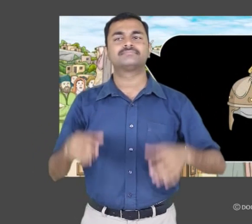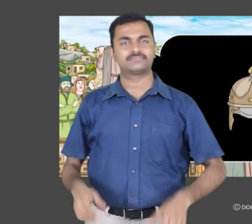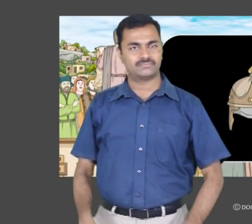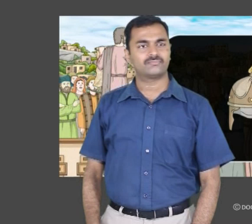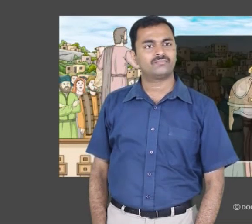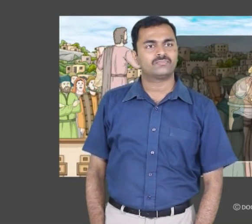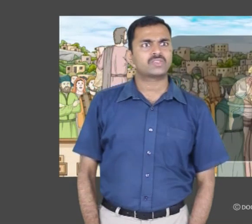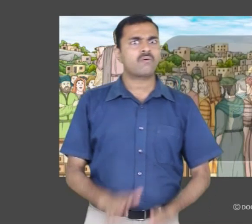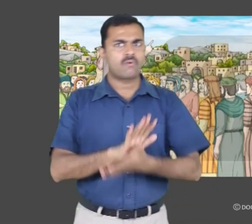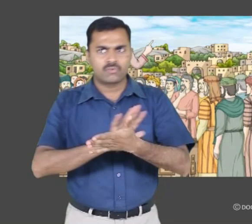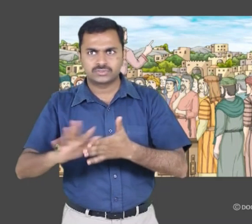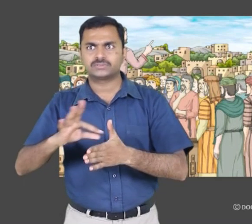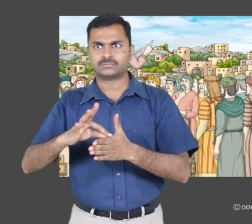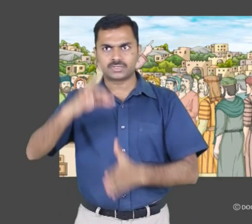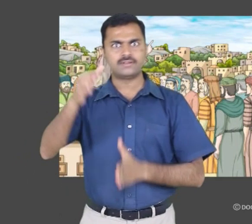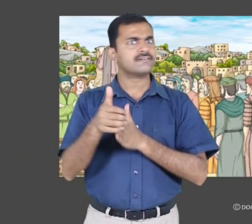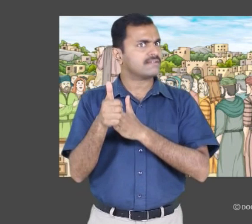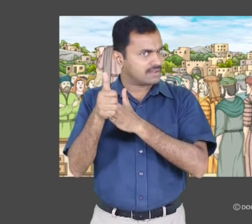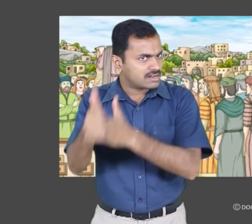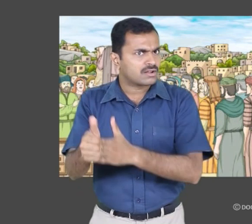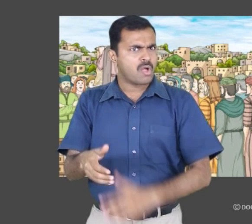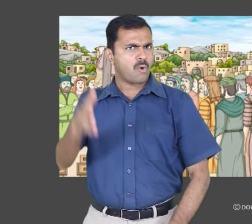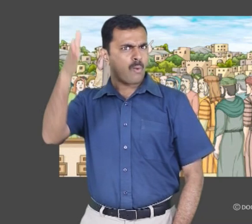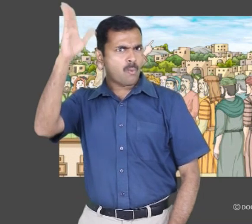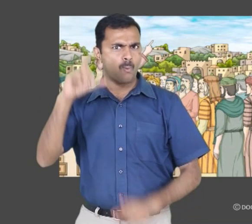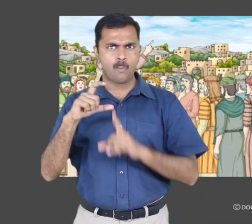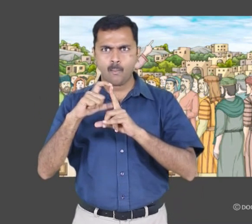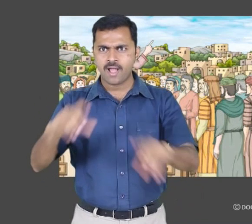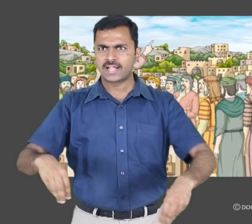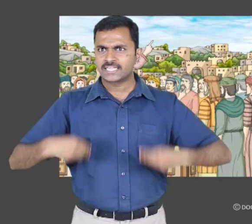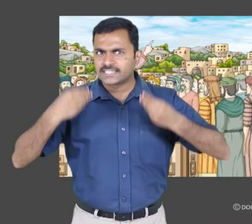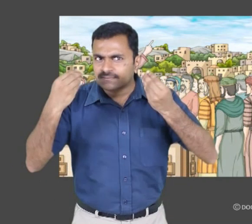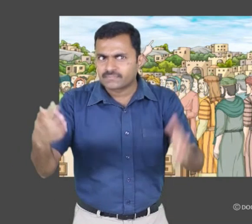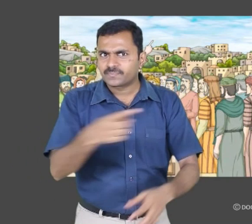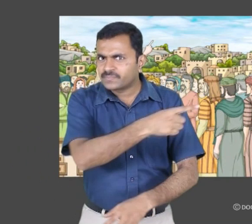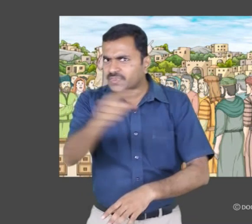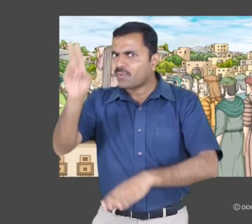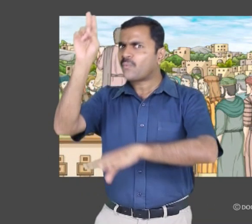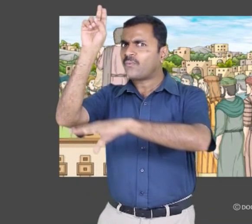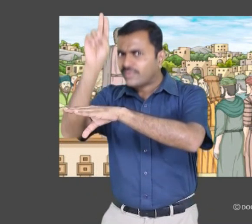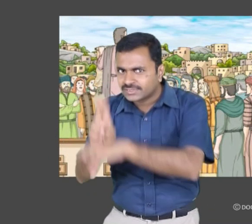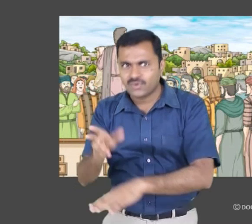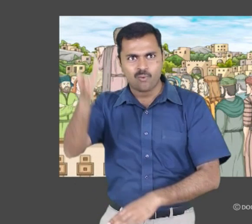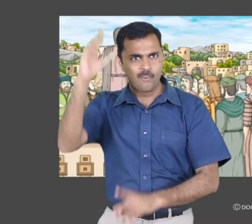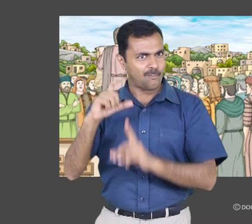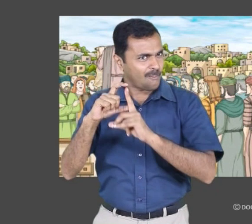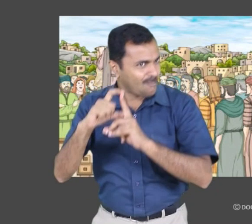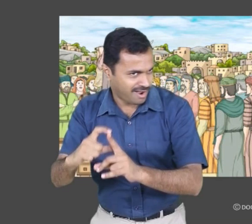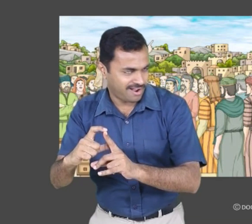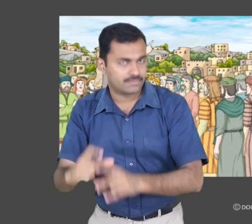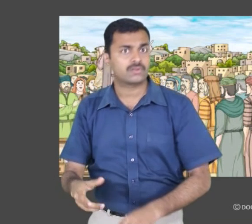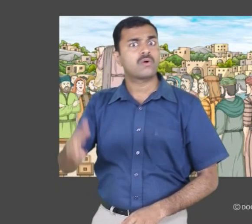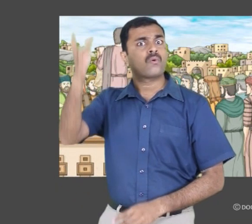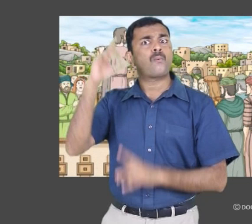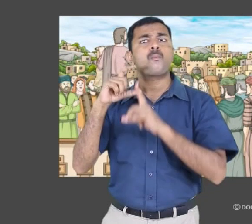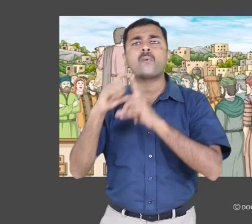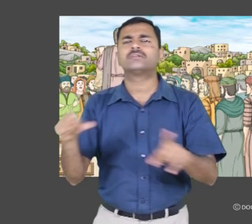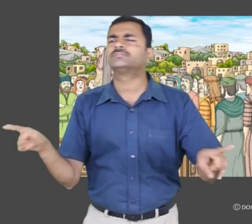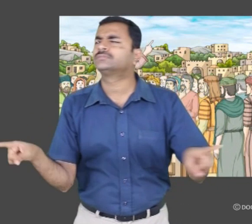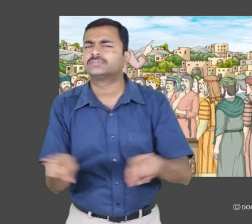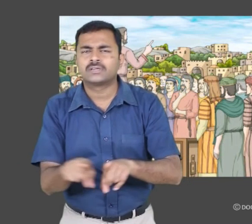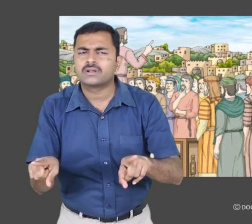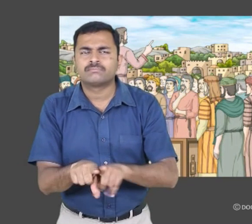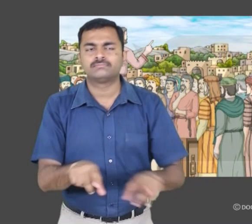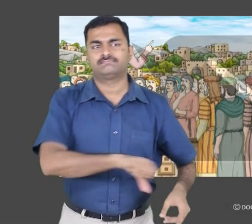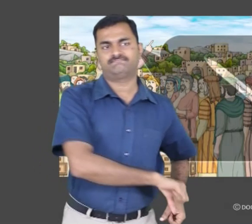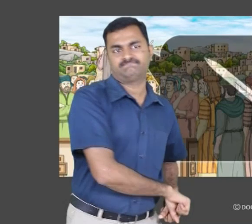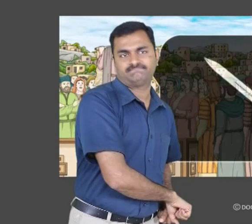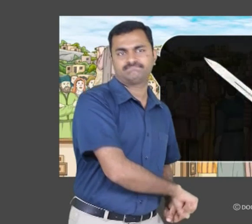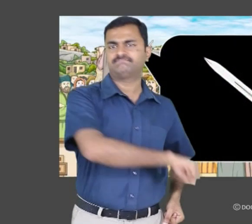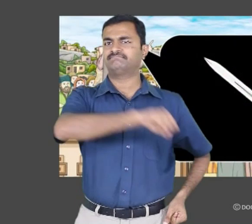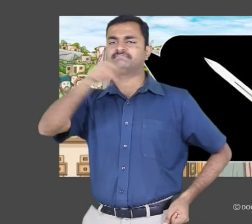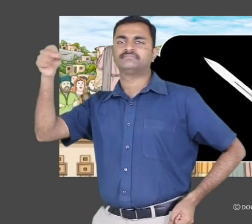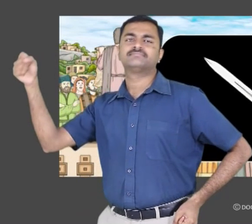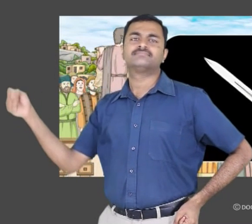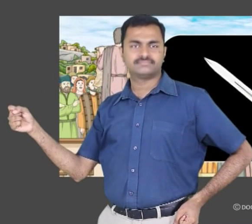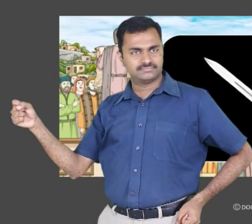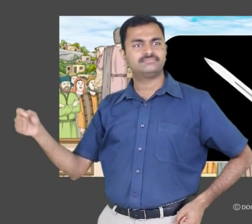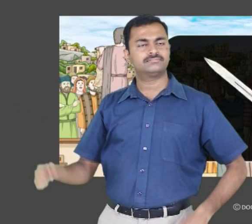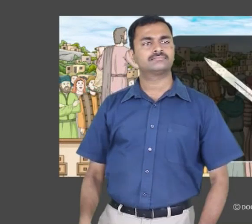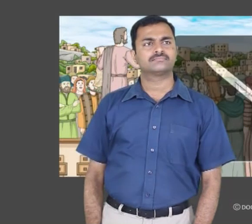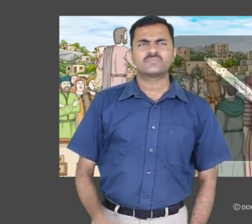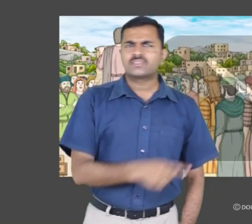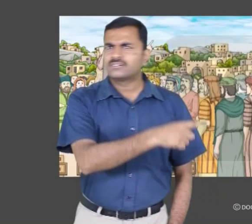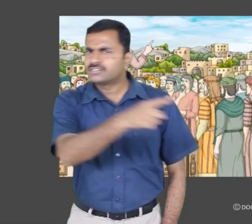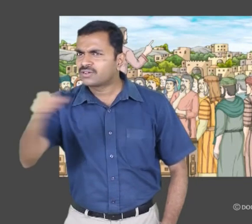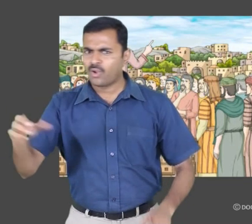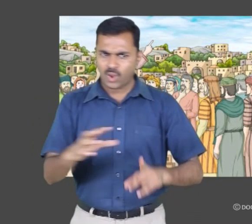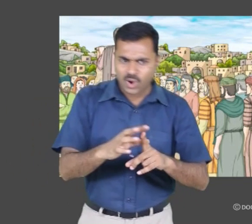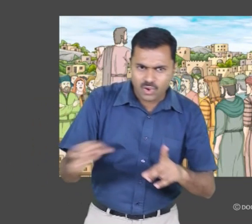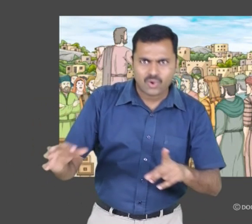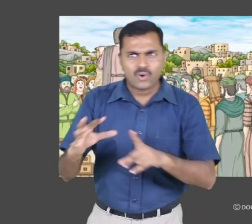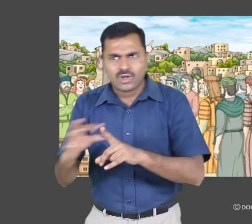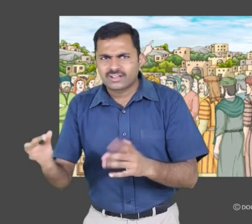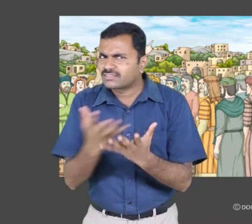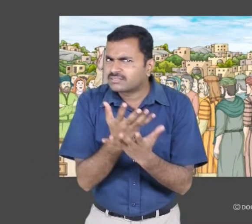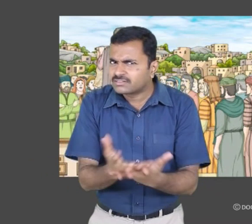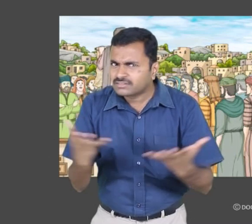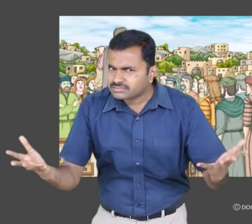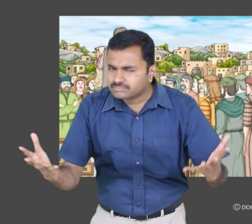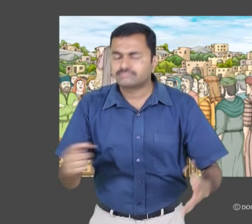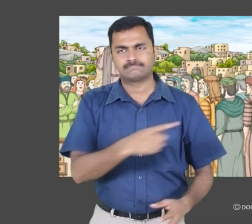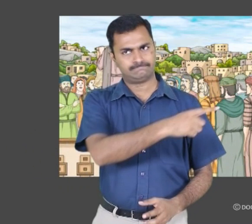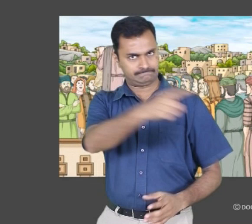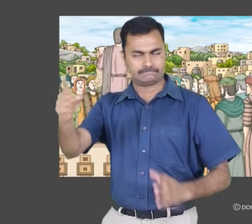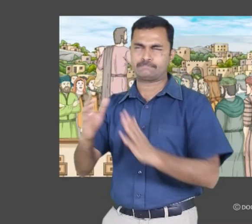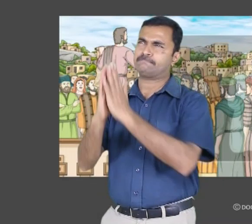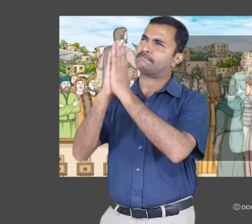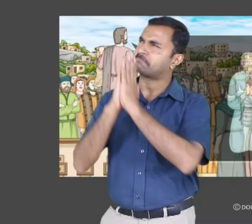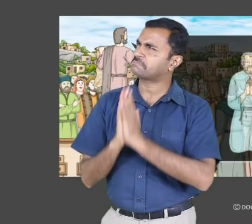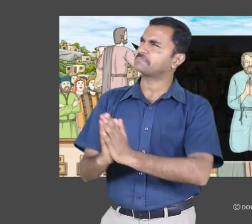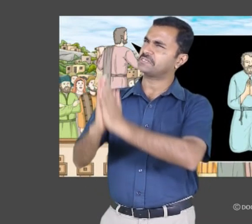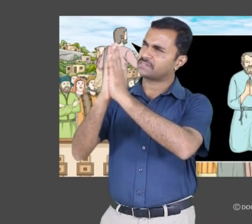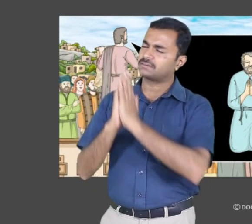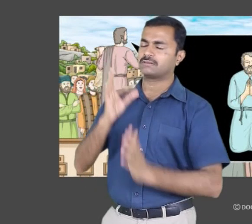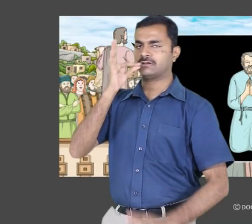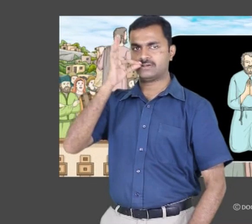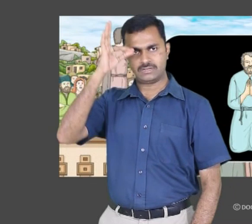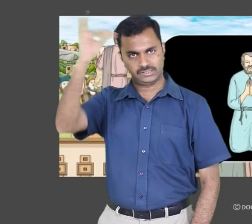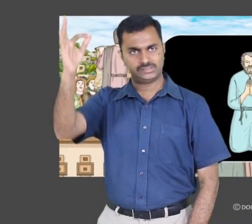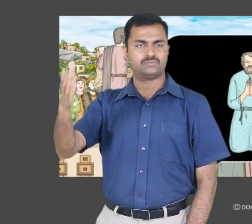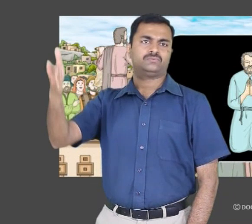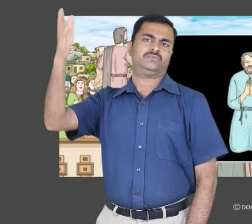And take the helmet of salvation and the sword of the Spirit, which is the word of God.